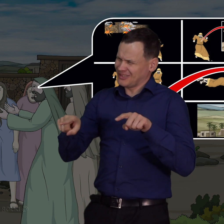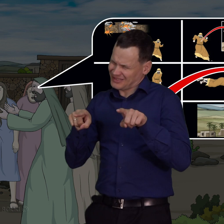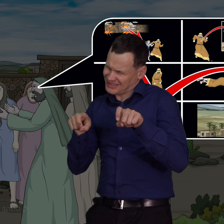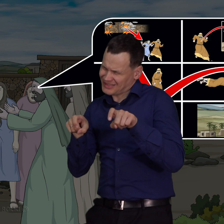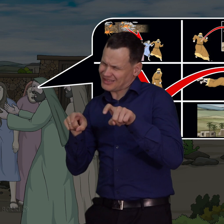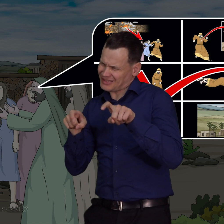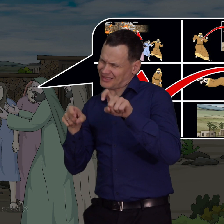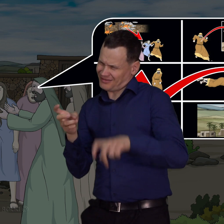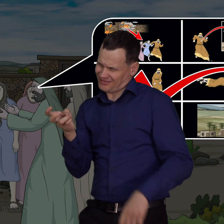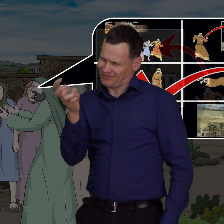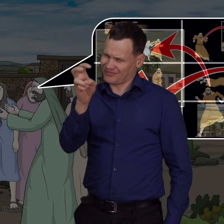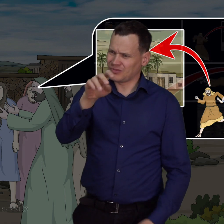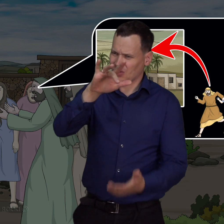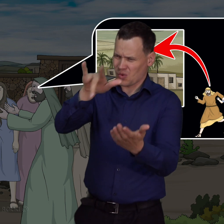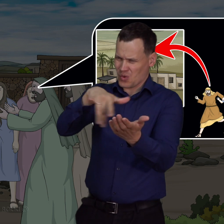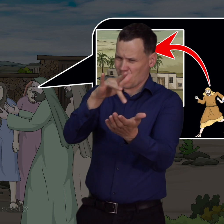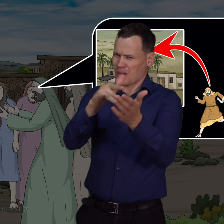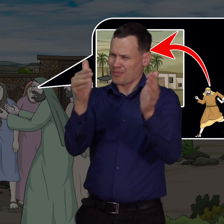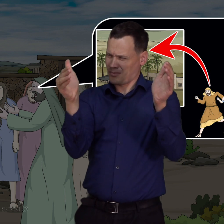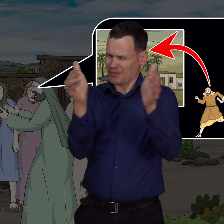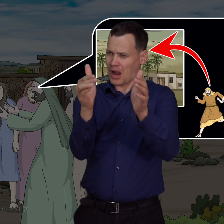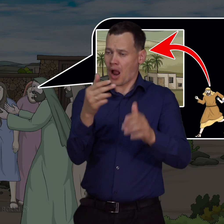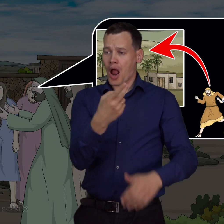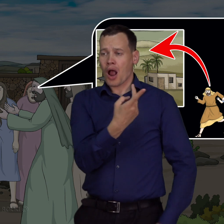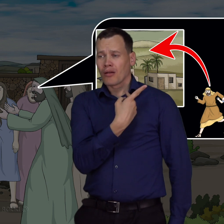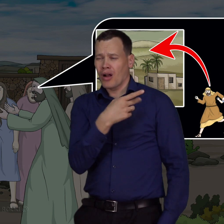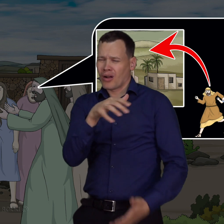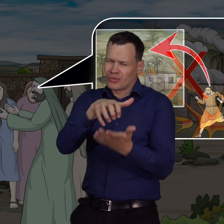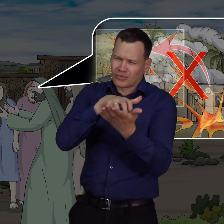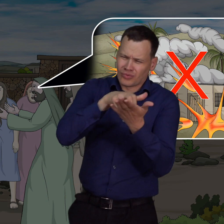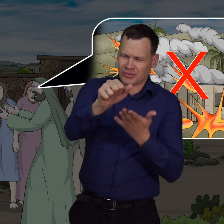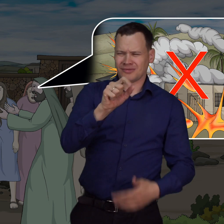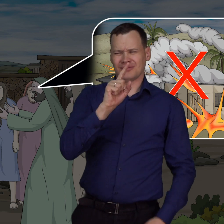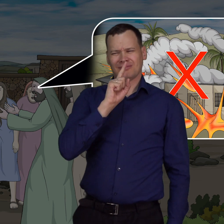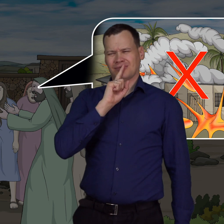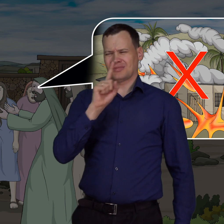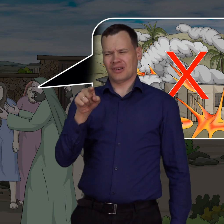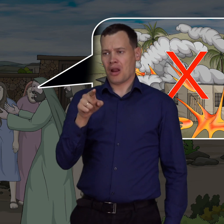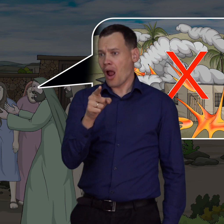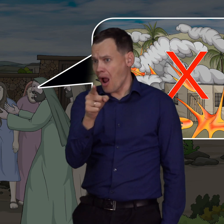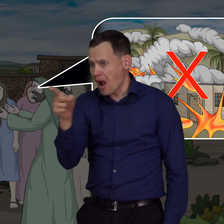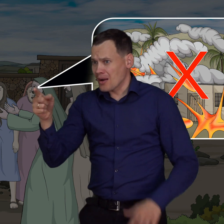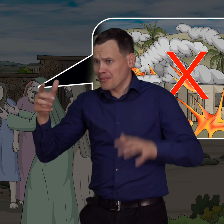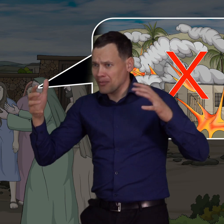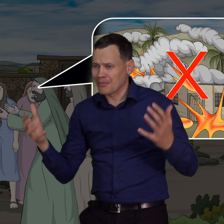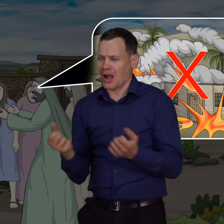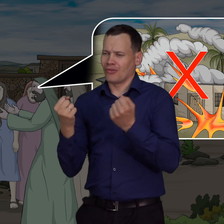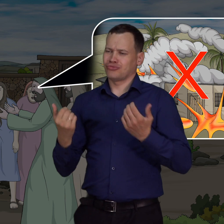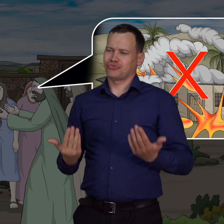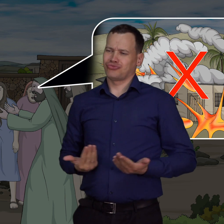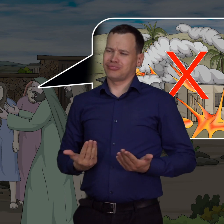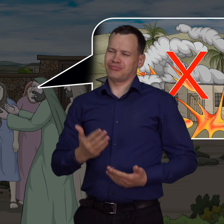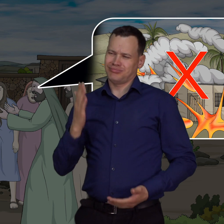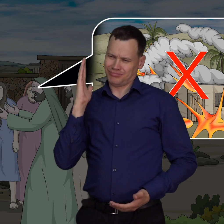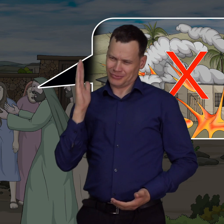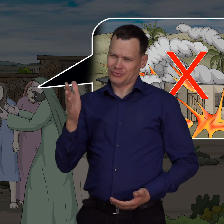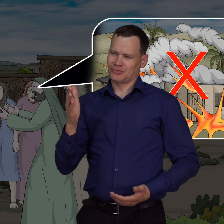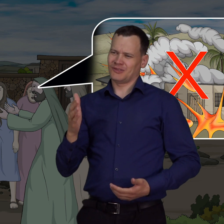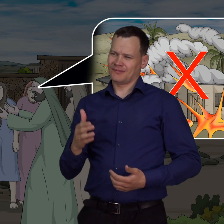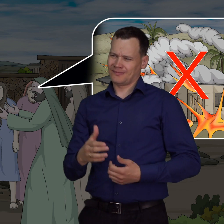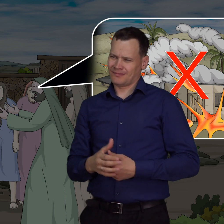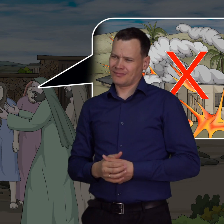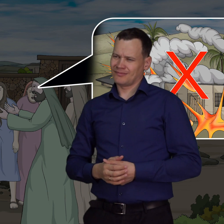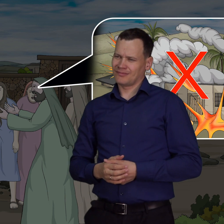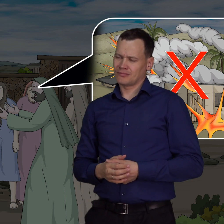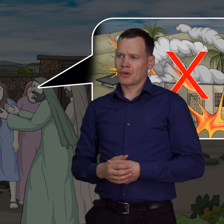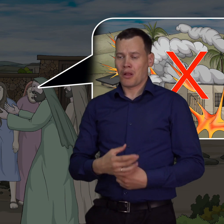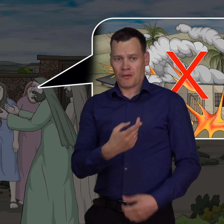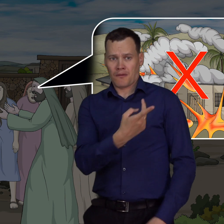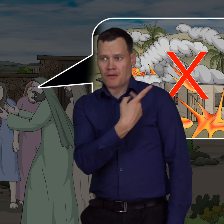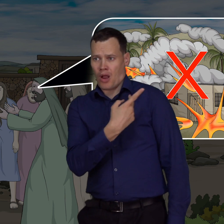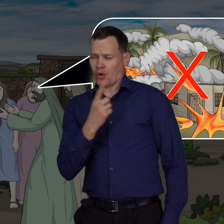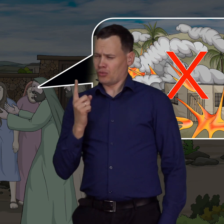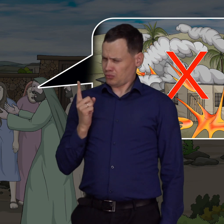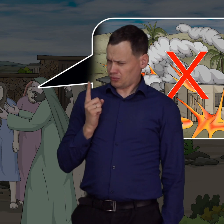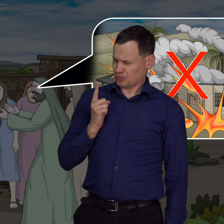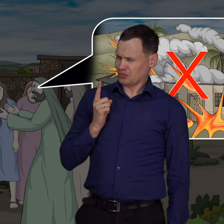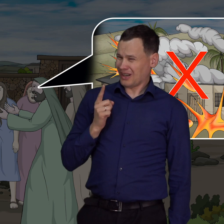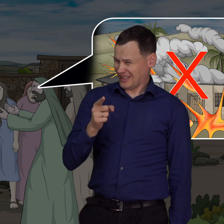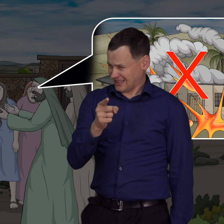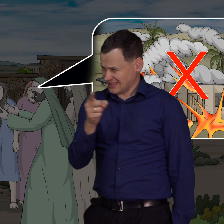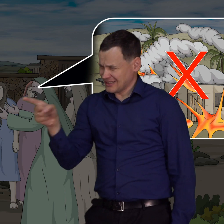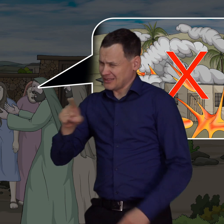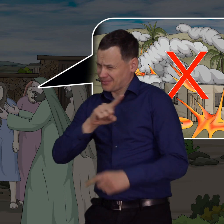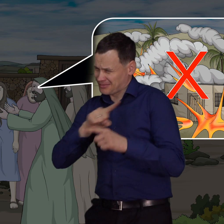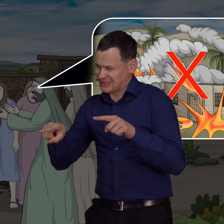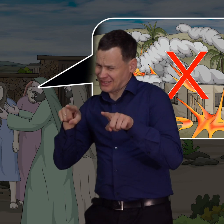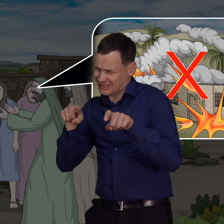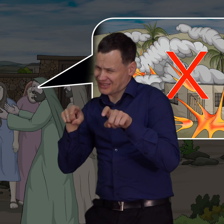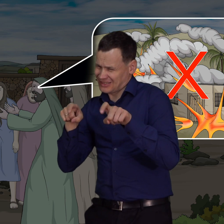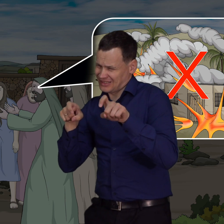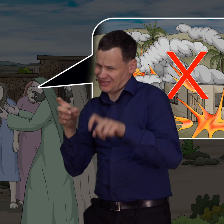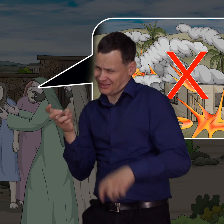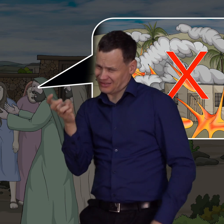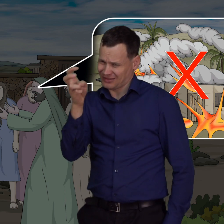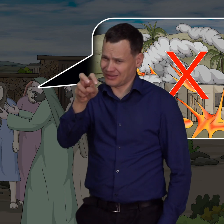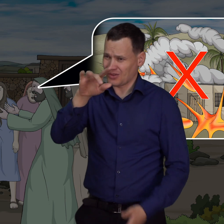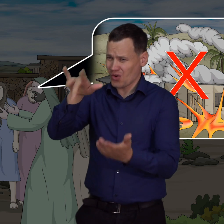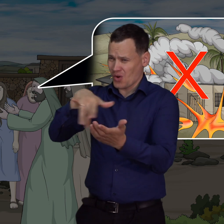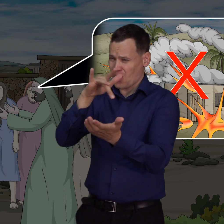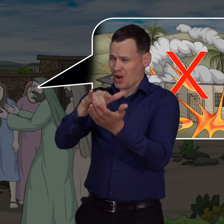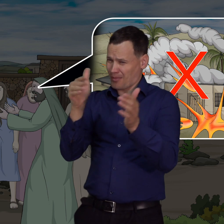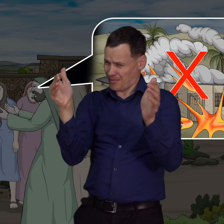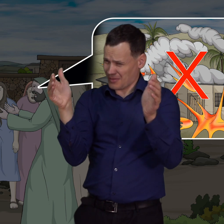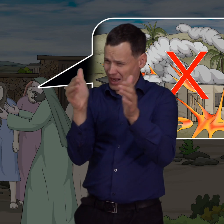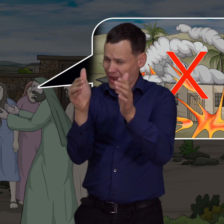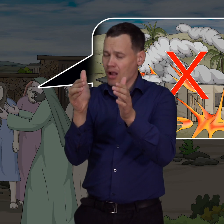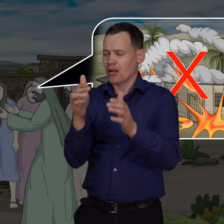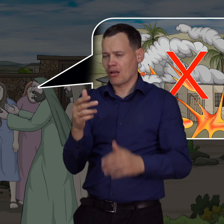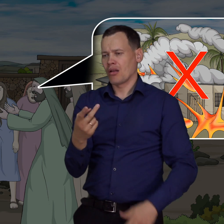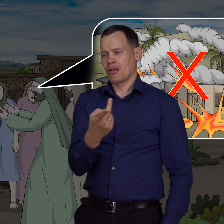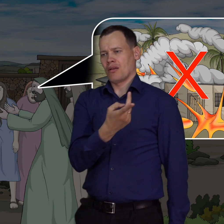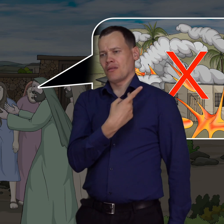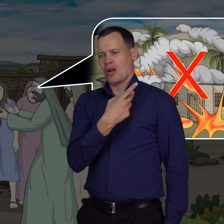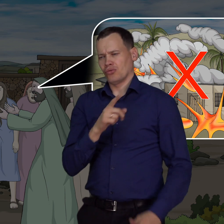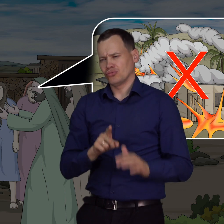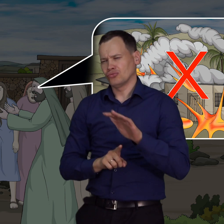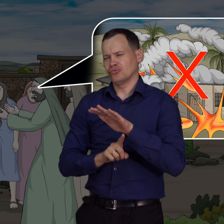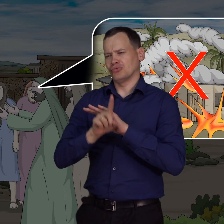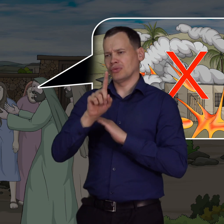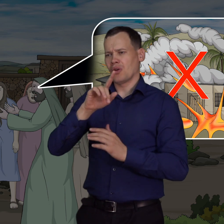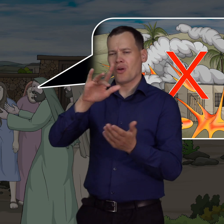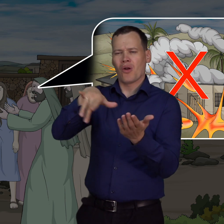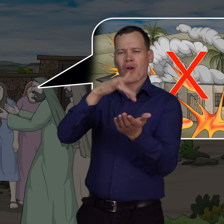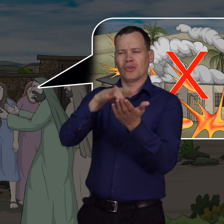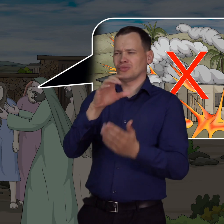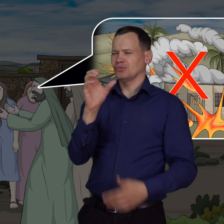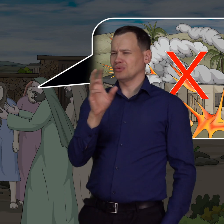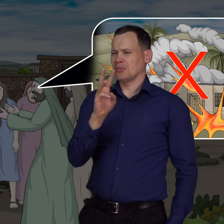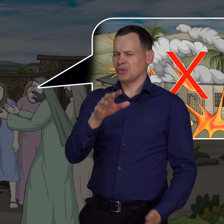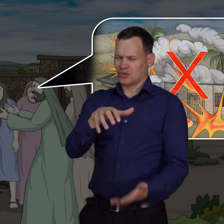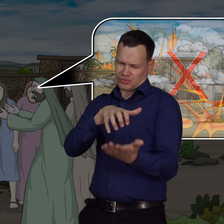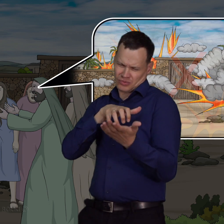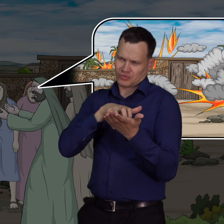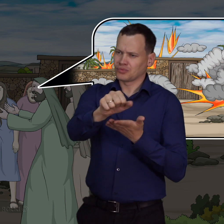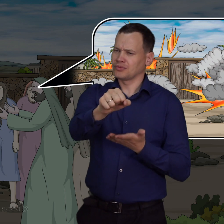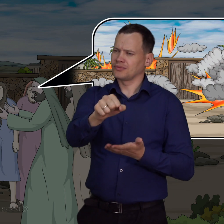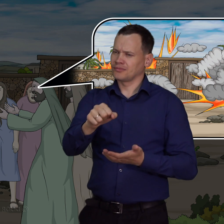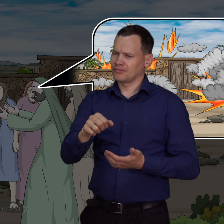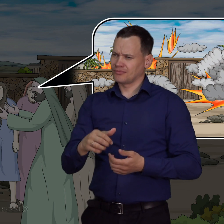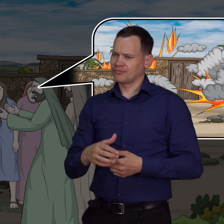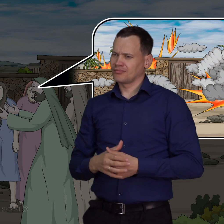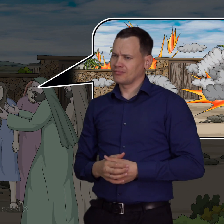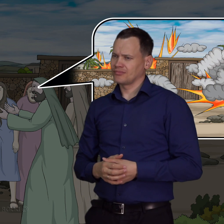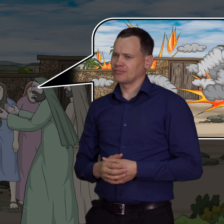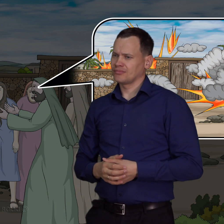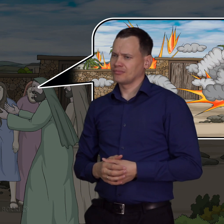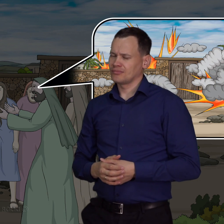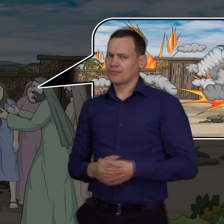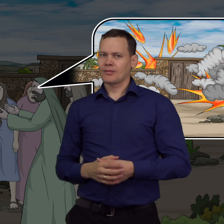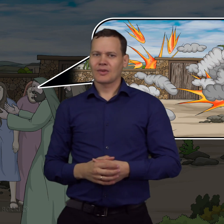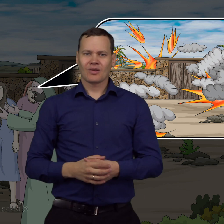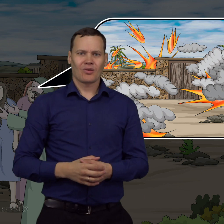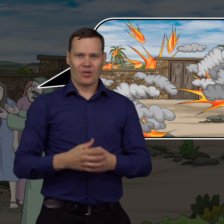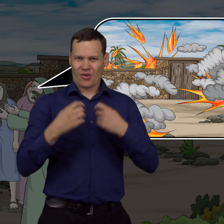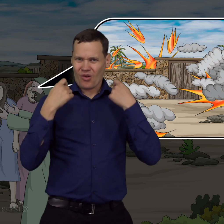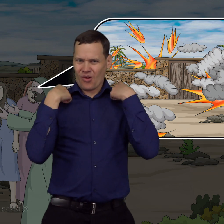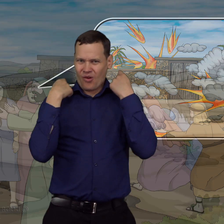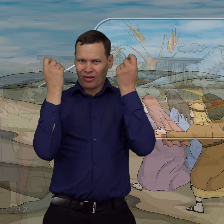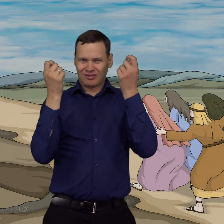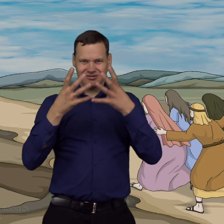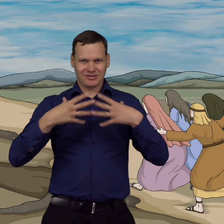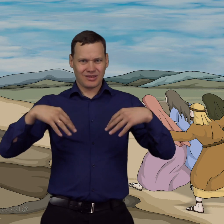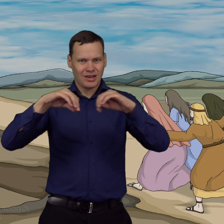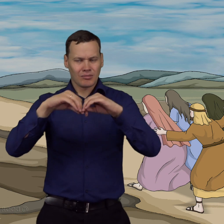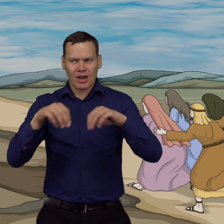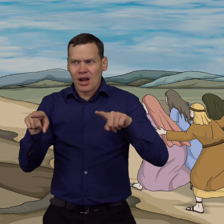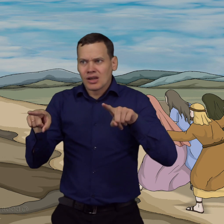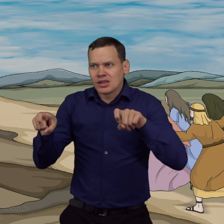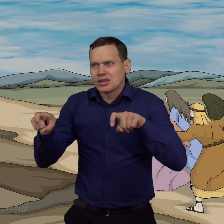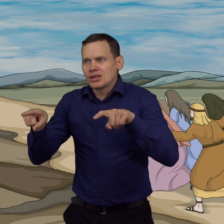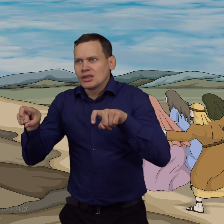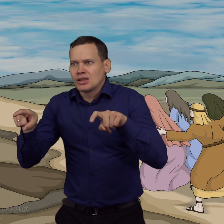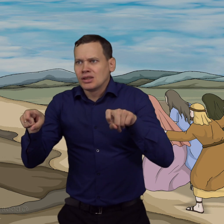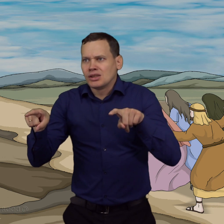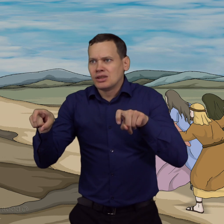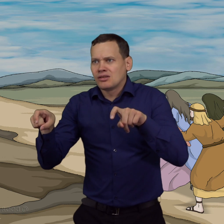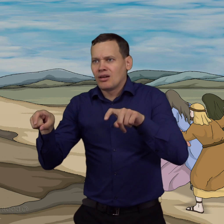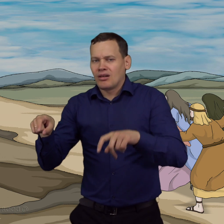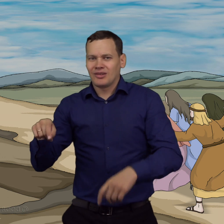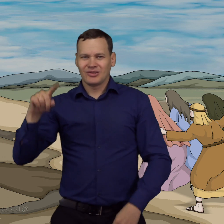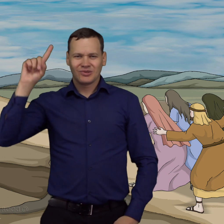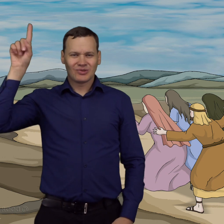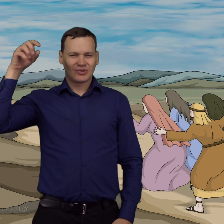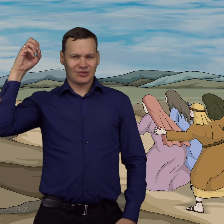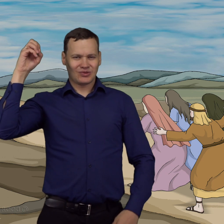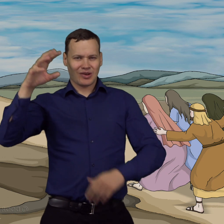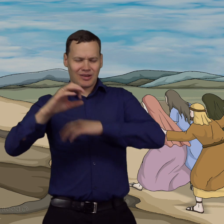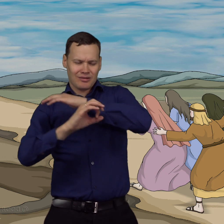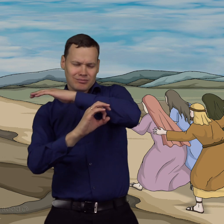“Very well,” he answered, “I will grant this request as well, and will not demolish the town you indicate.